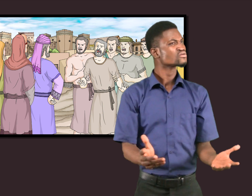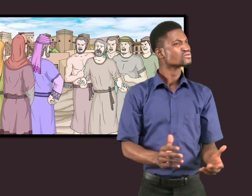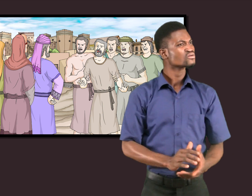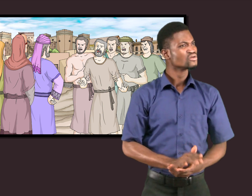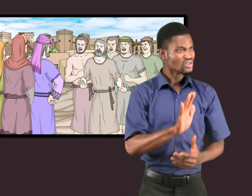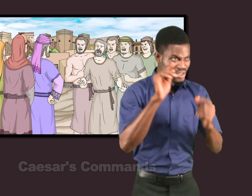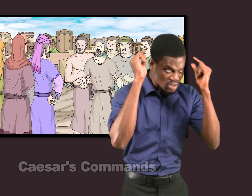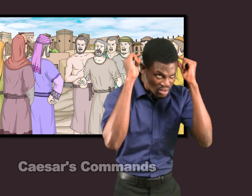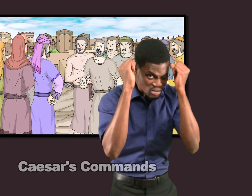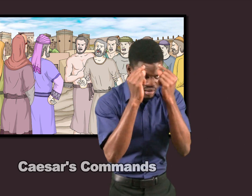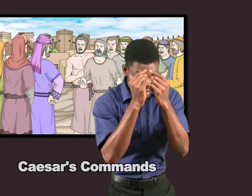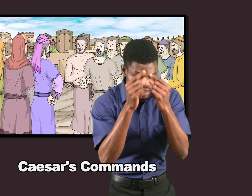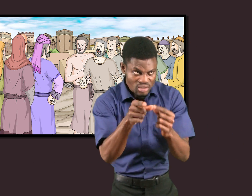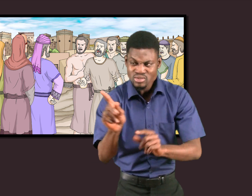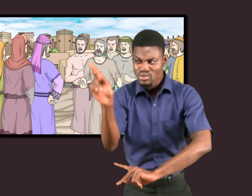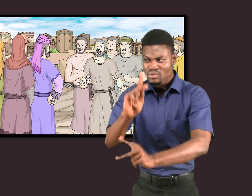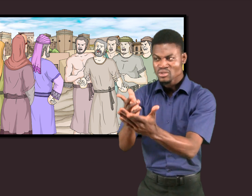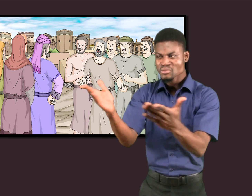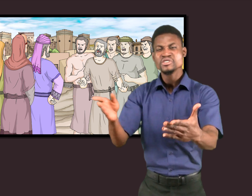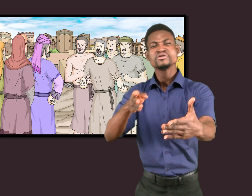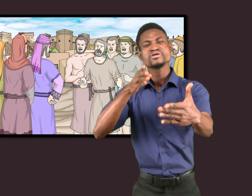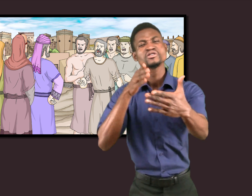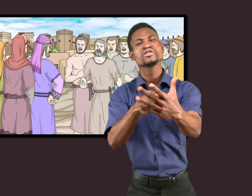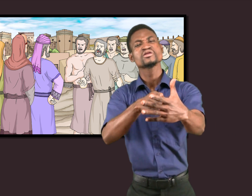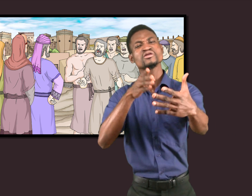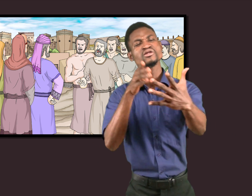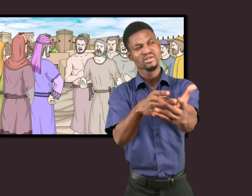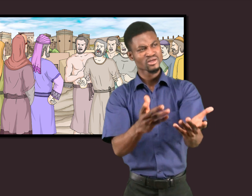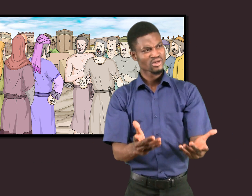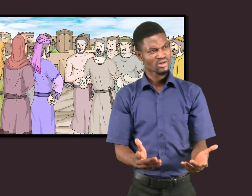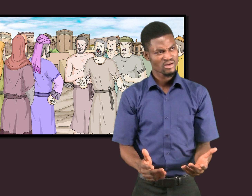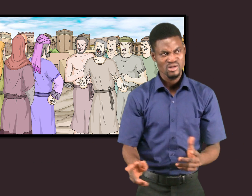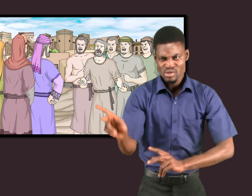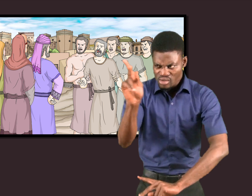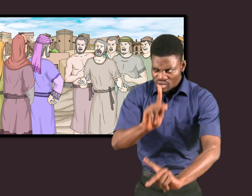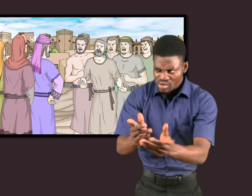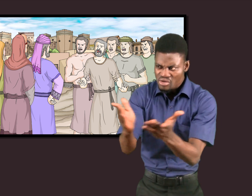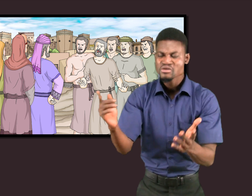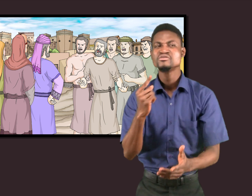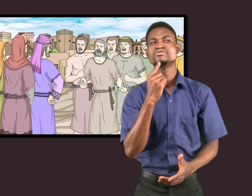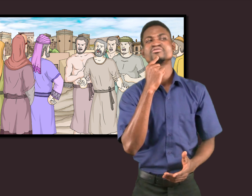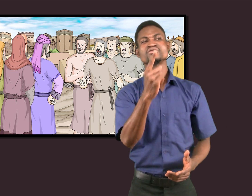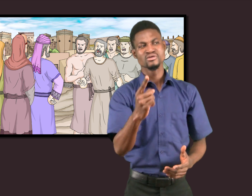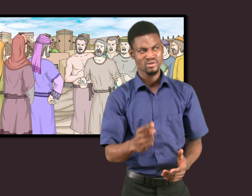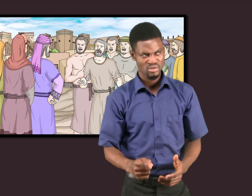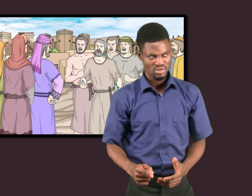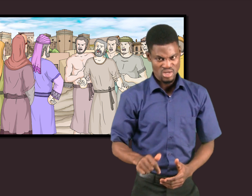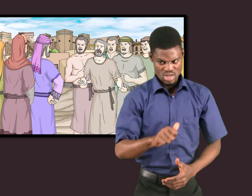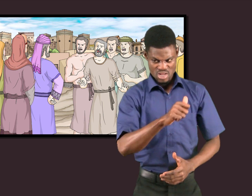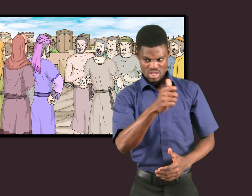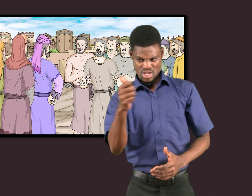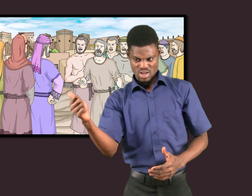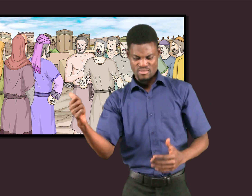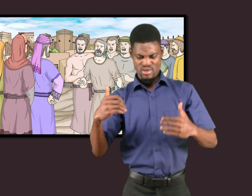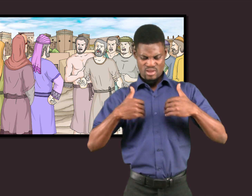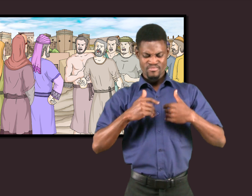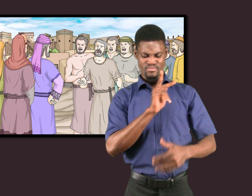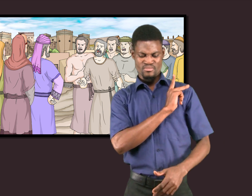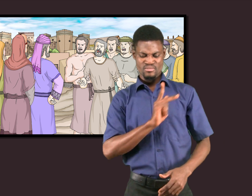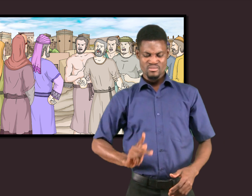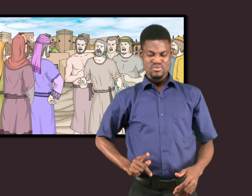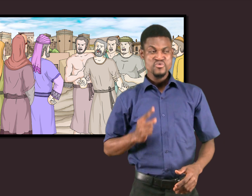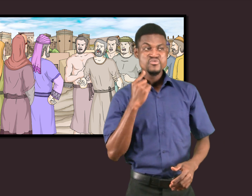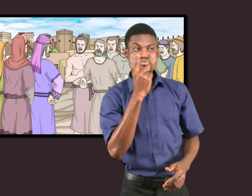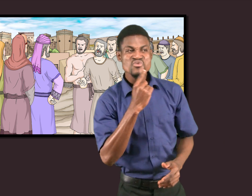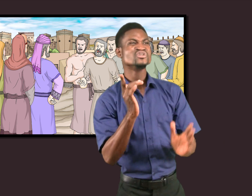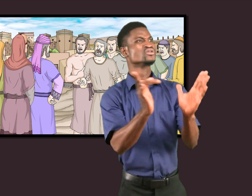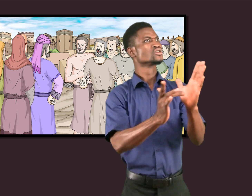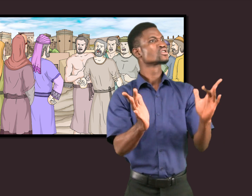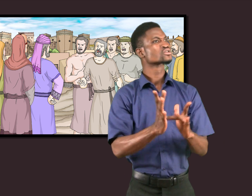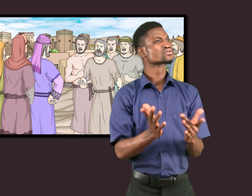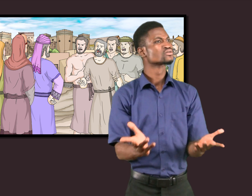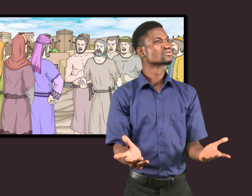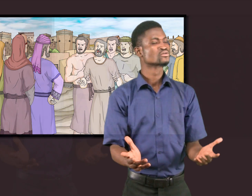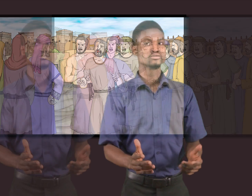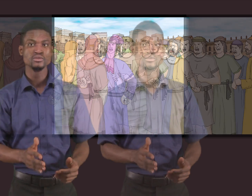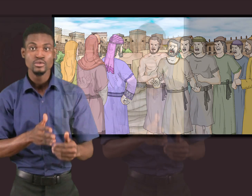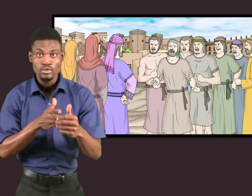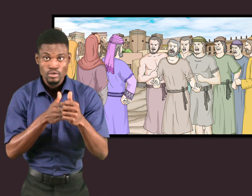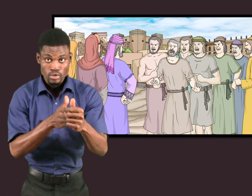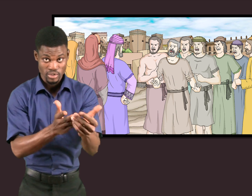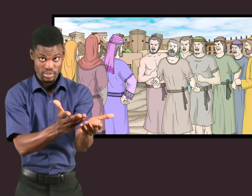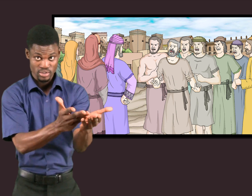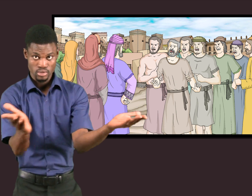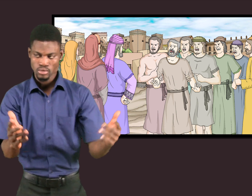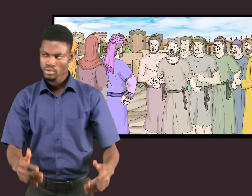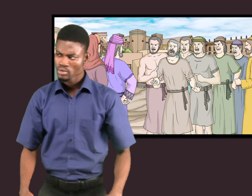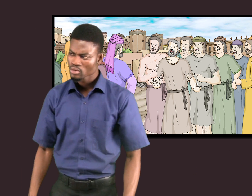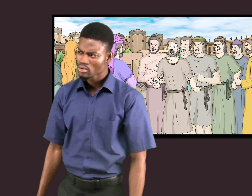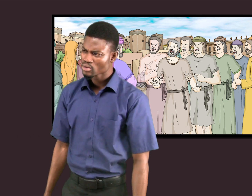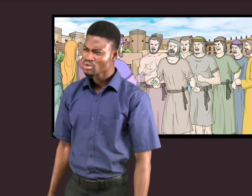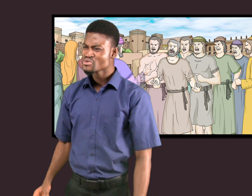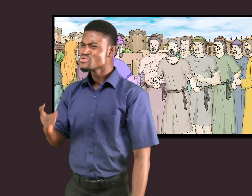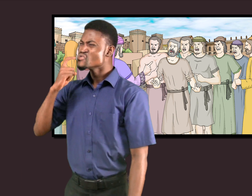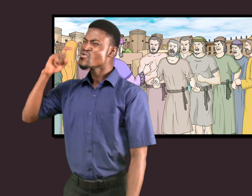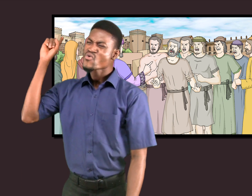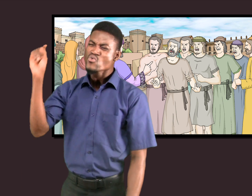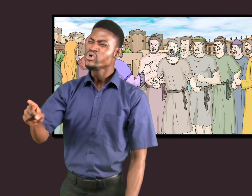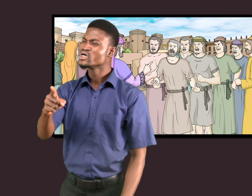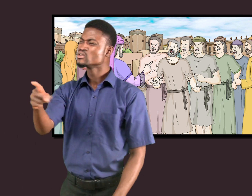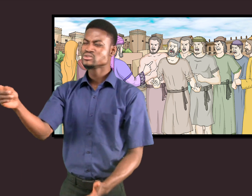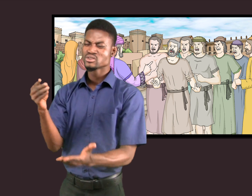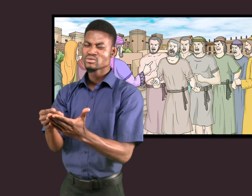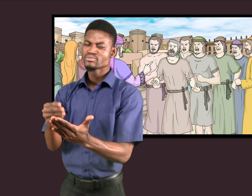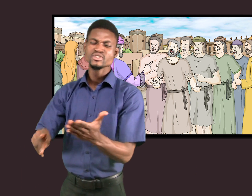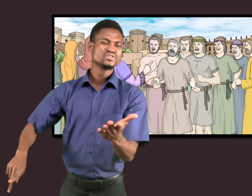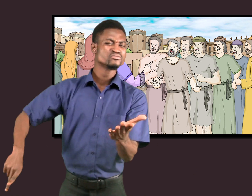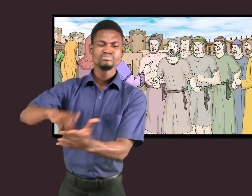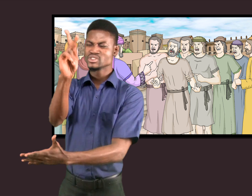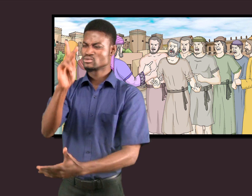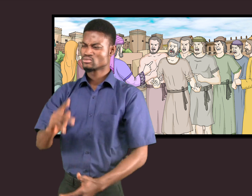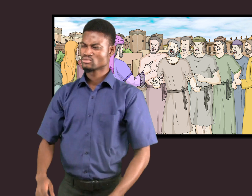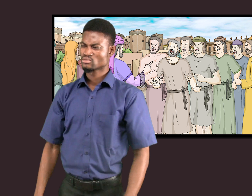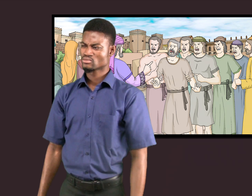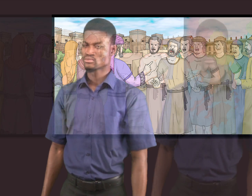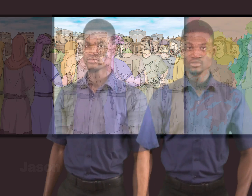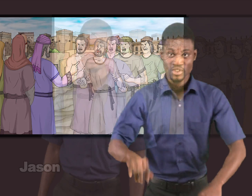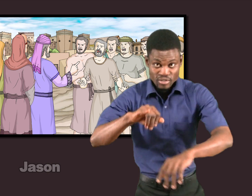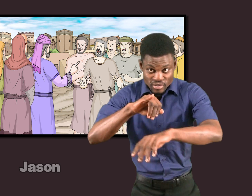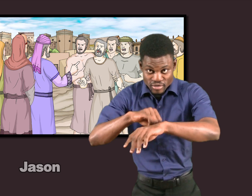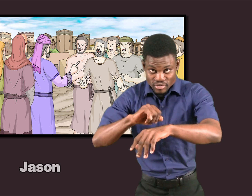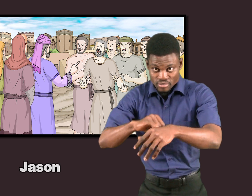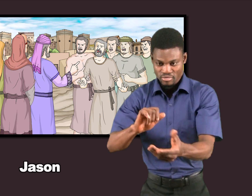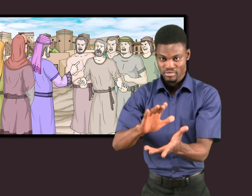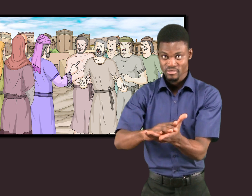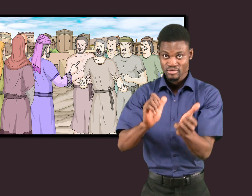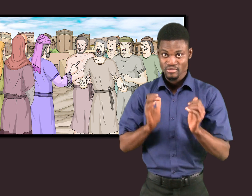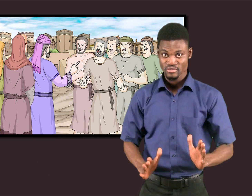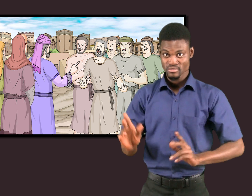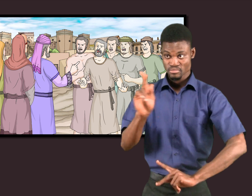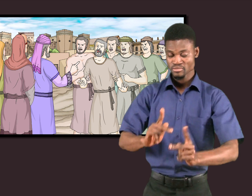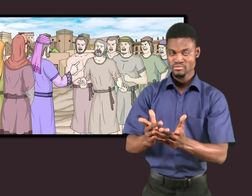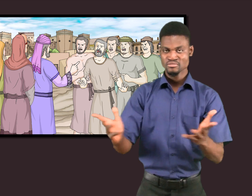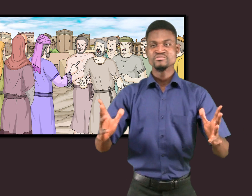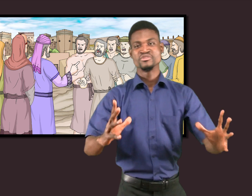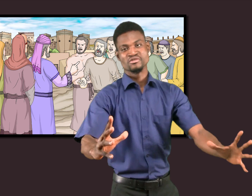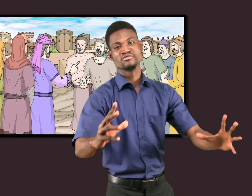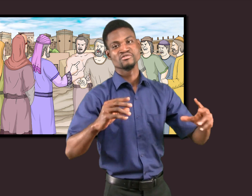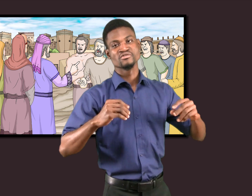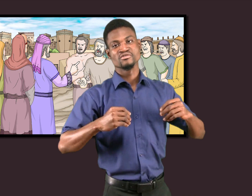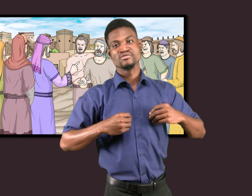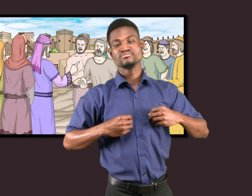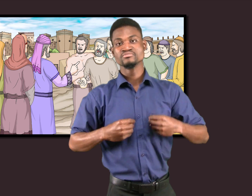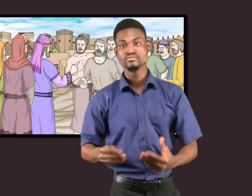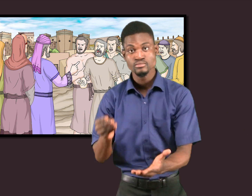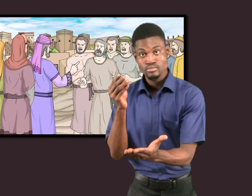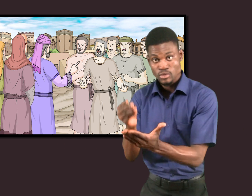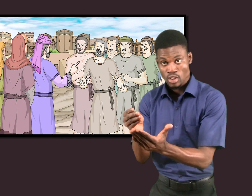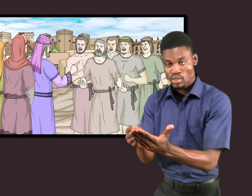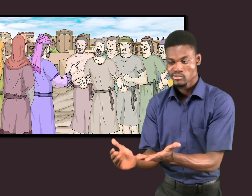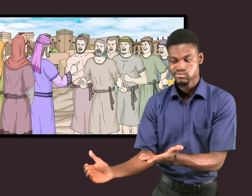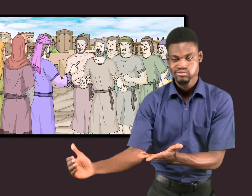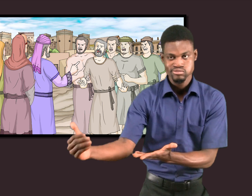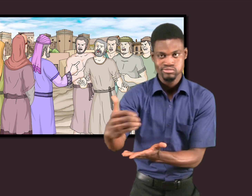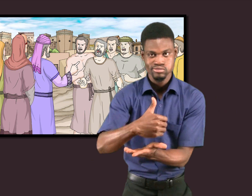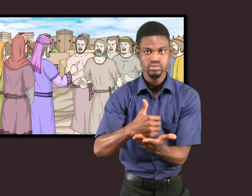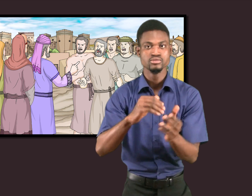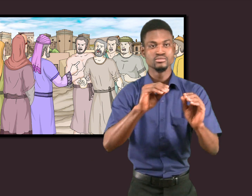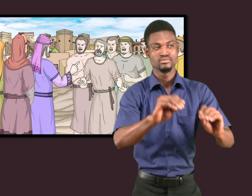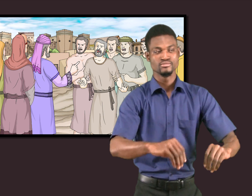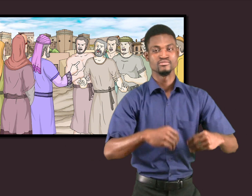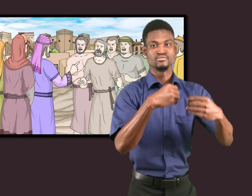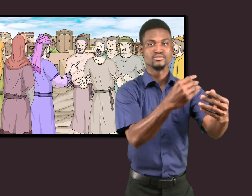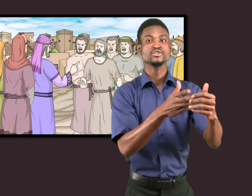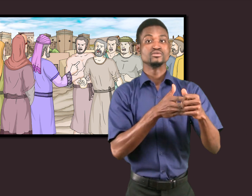They are all defying Caesar’s decrees, saying that there is another king, named Jesus!”